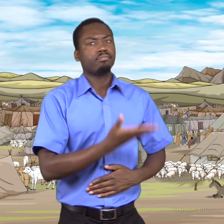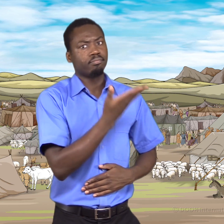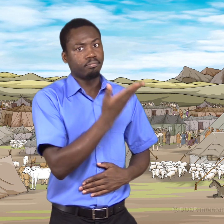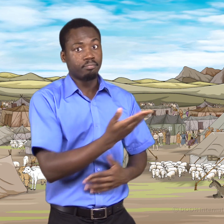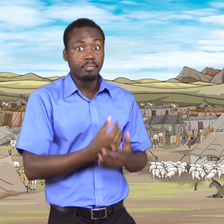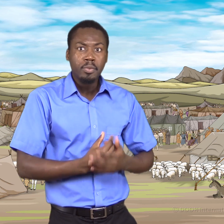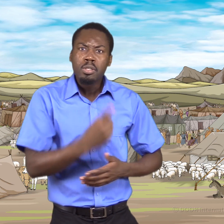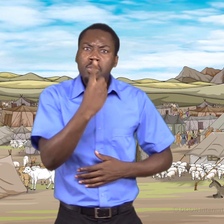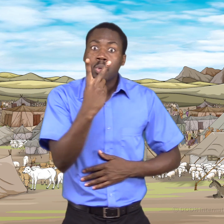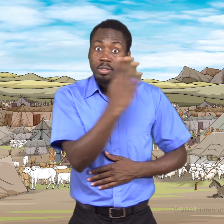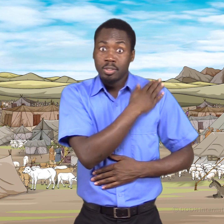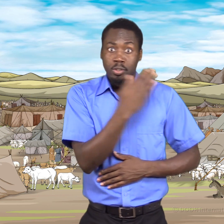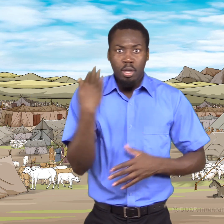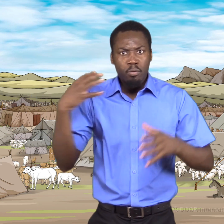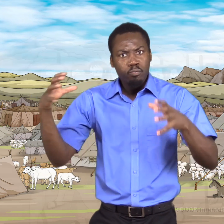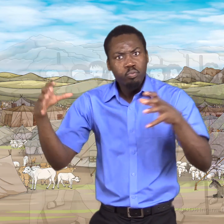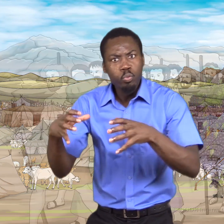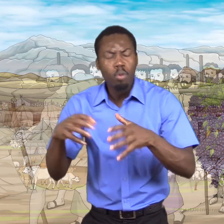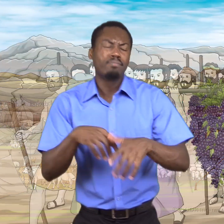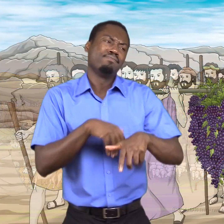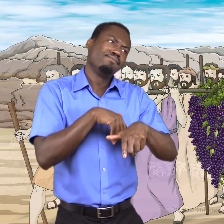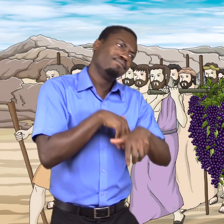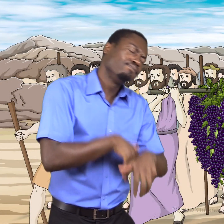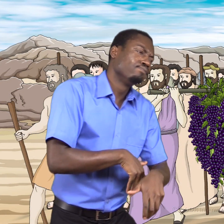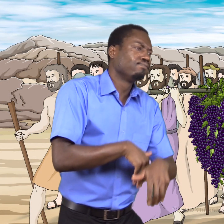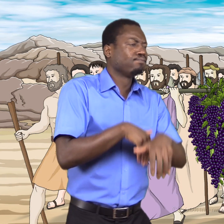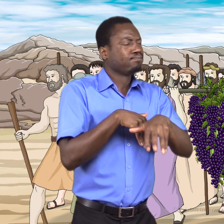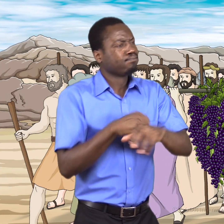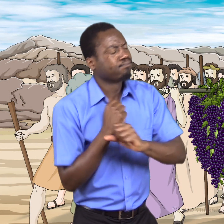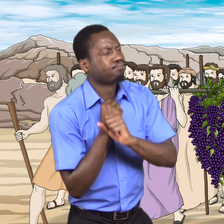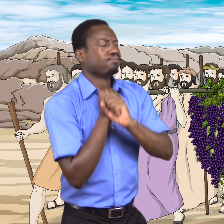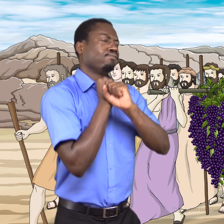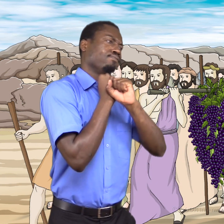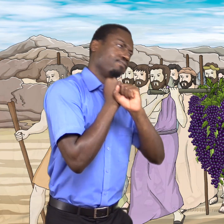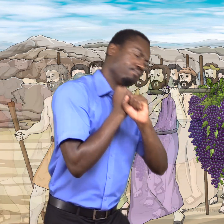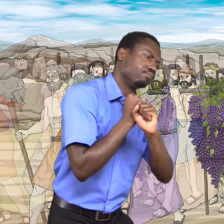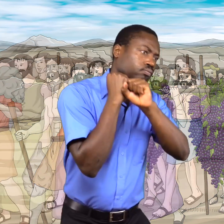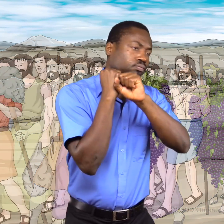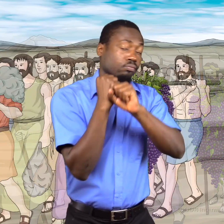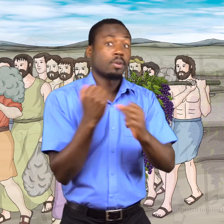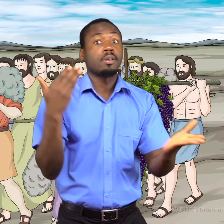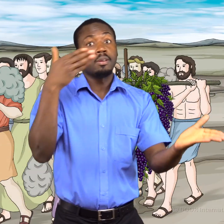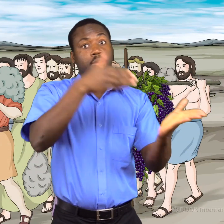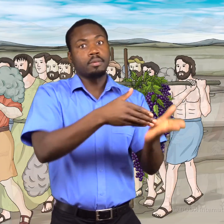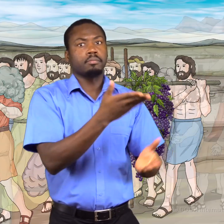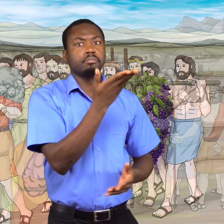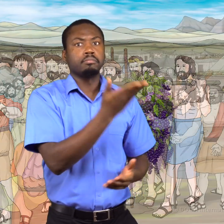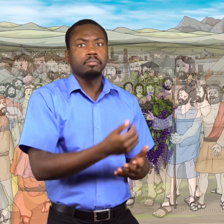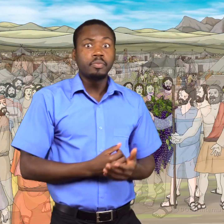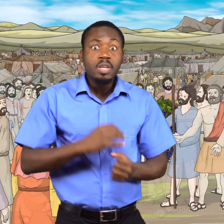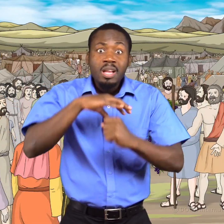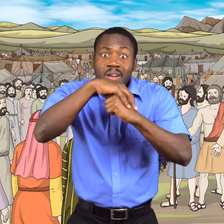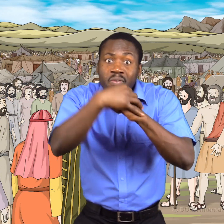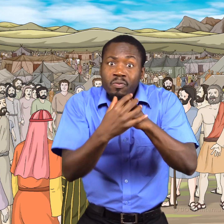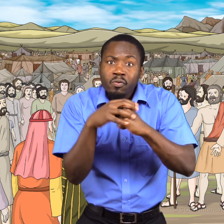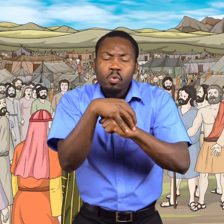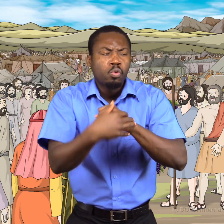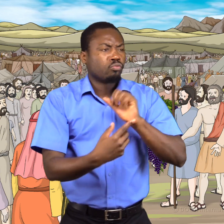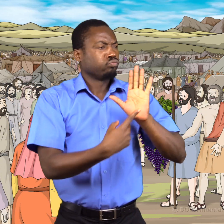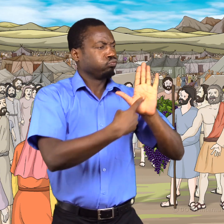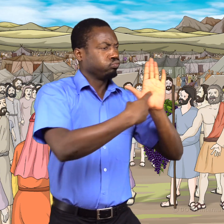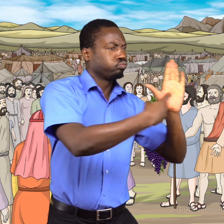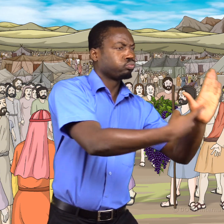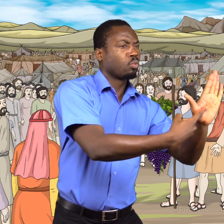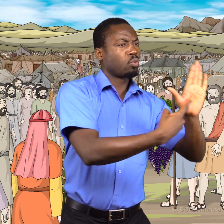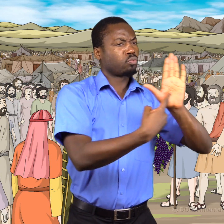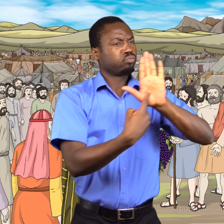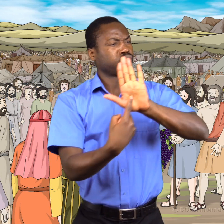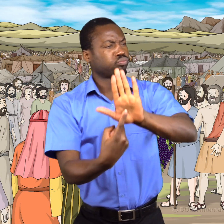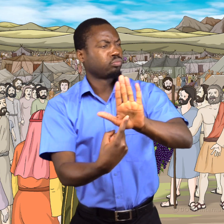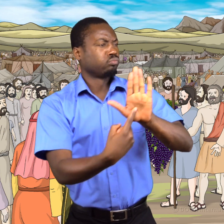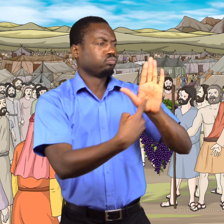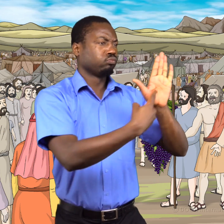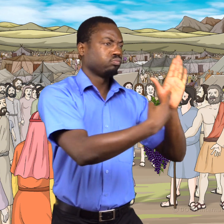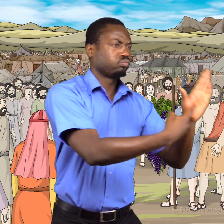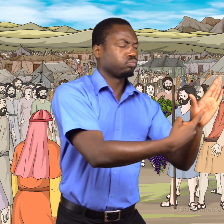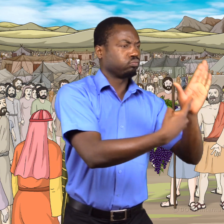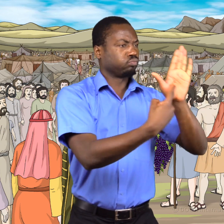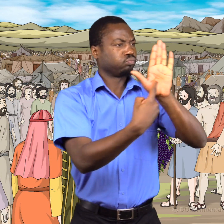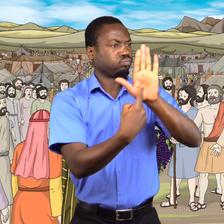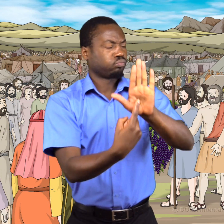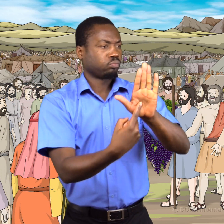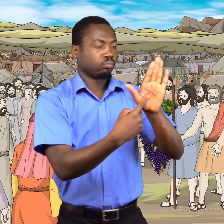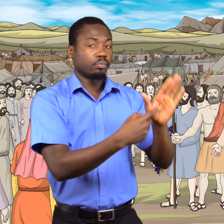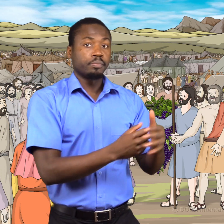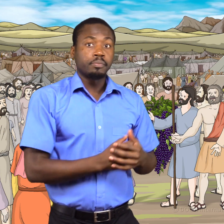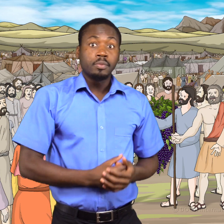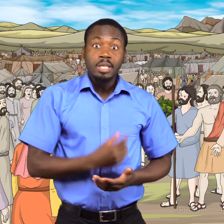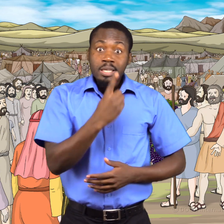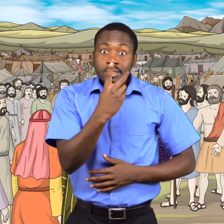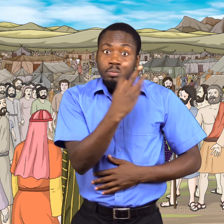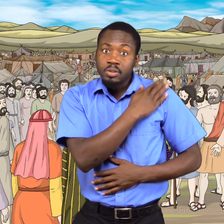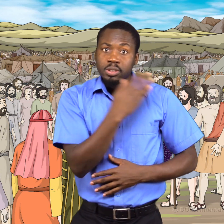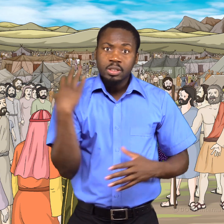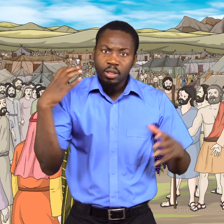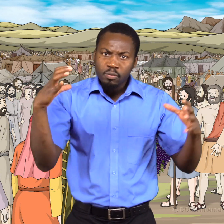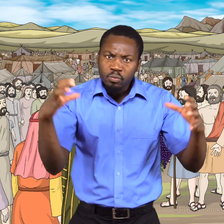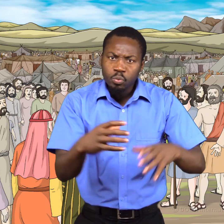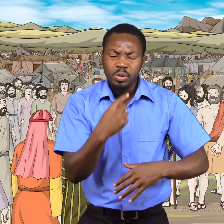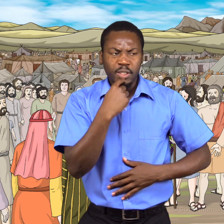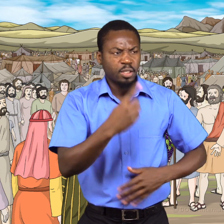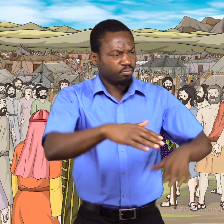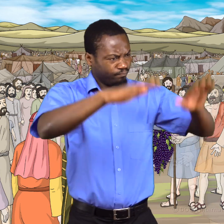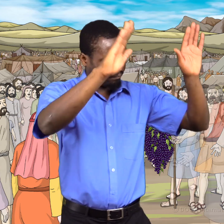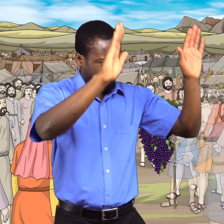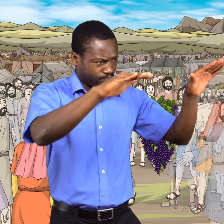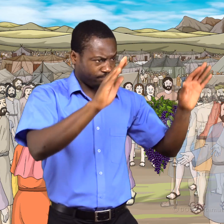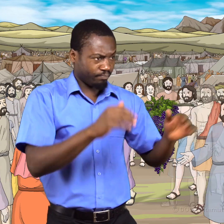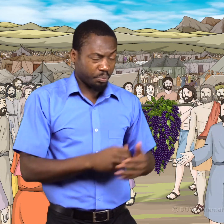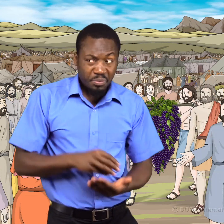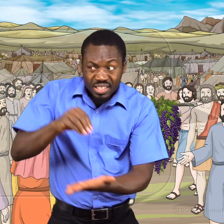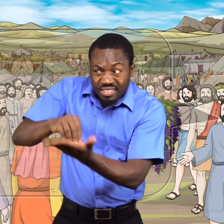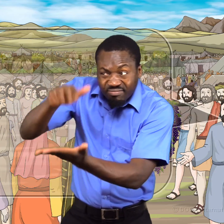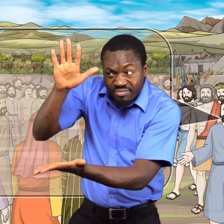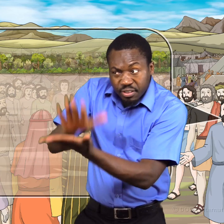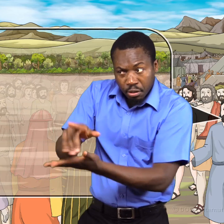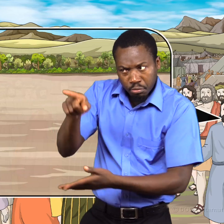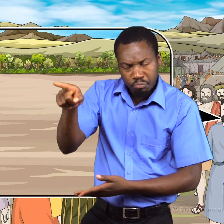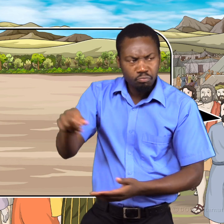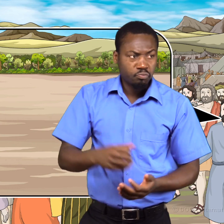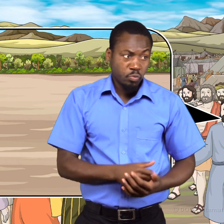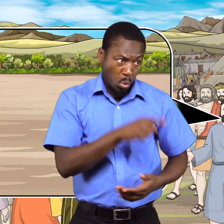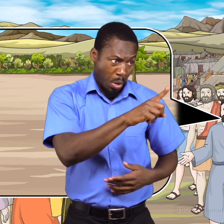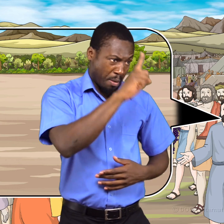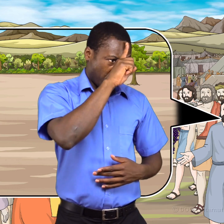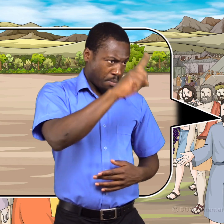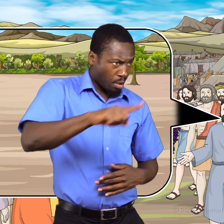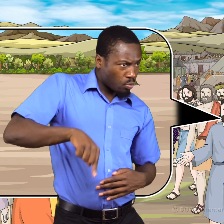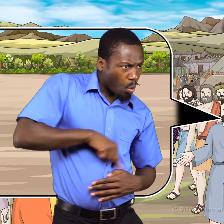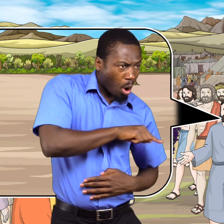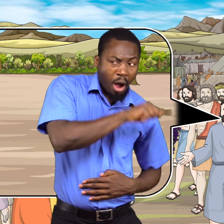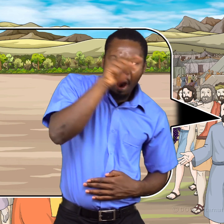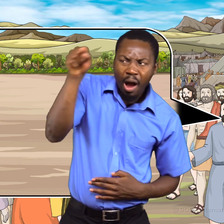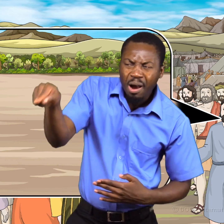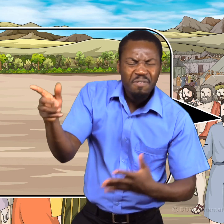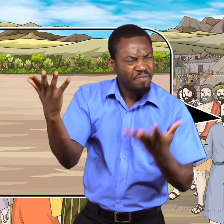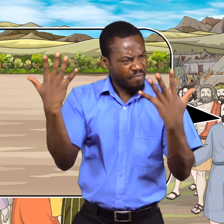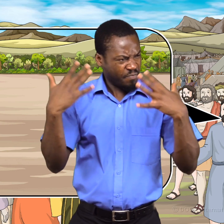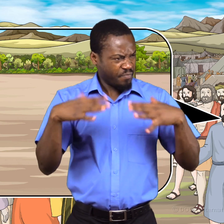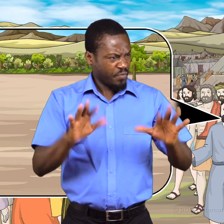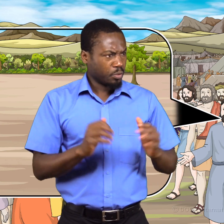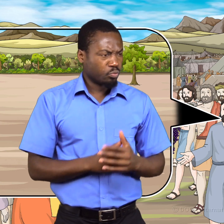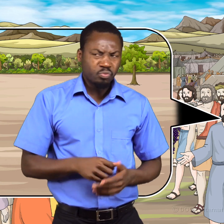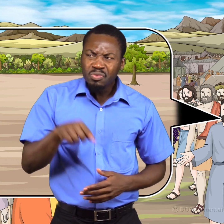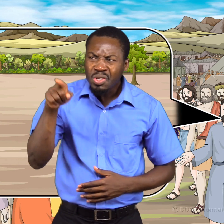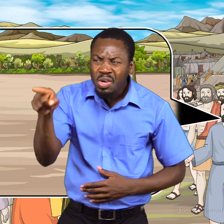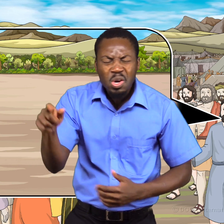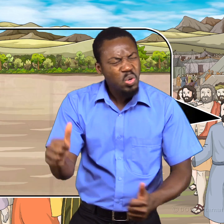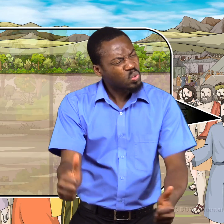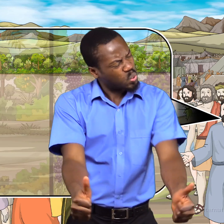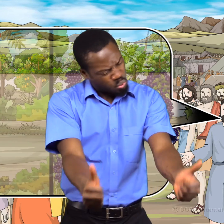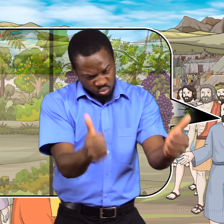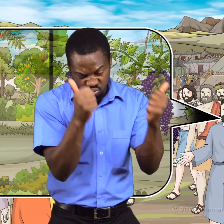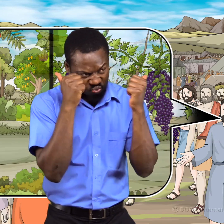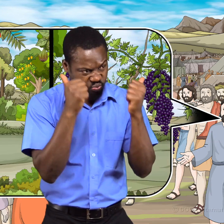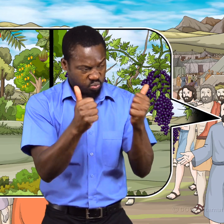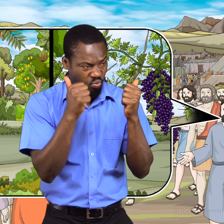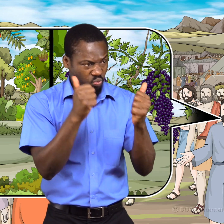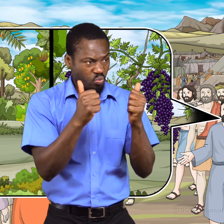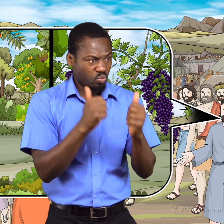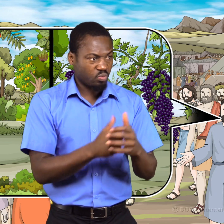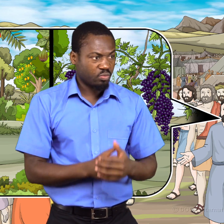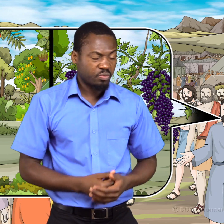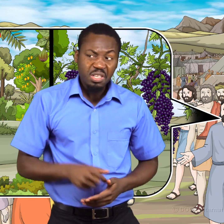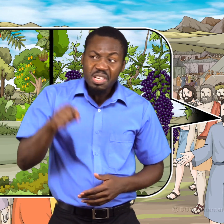They brought back a report for the whole congregation and showed them the fruit of the land. And they gave this account to Moses: “We went into the land to which you sent us, and indeed, it is flowing with milk and honey.